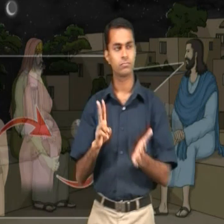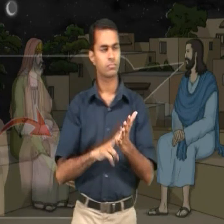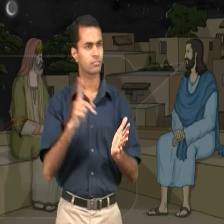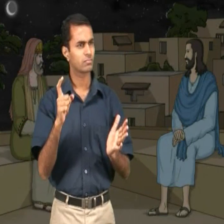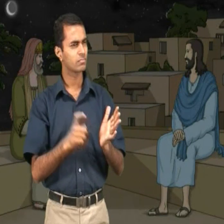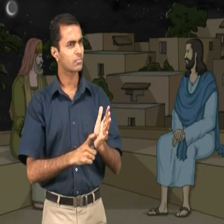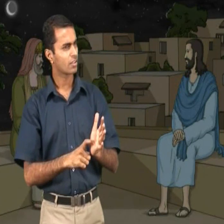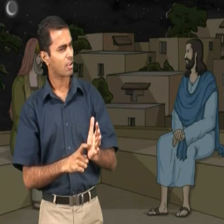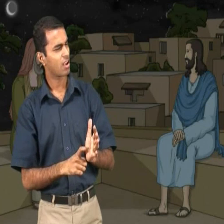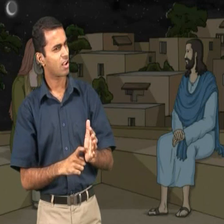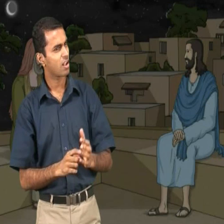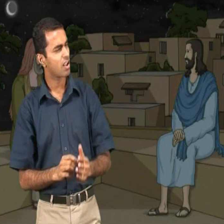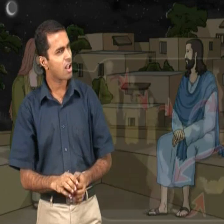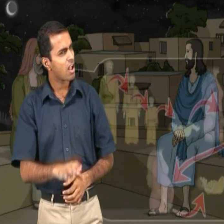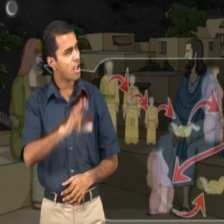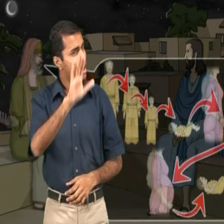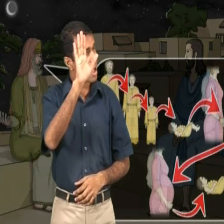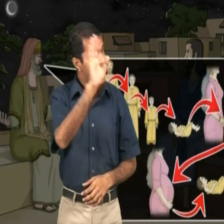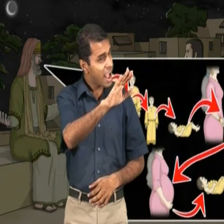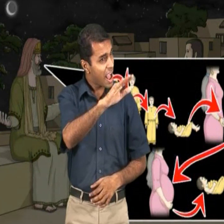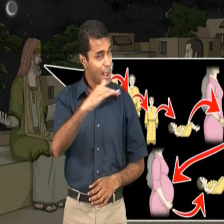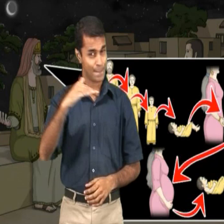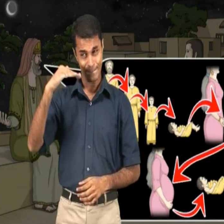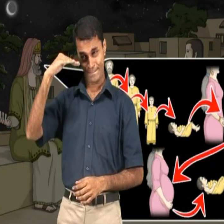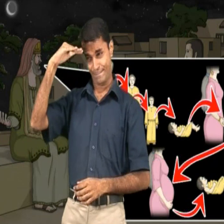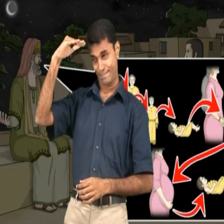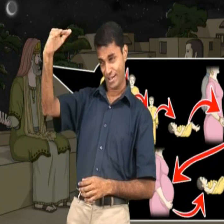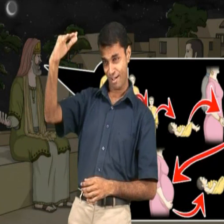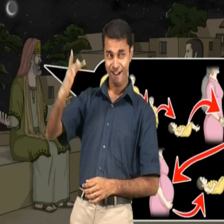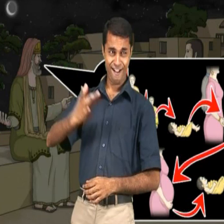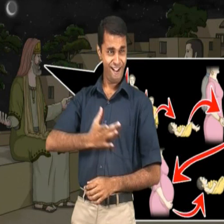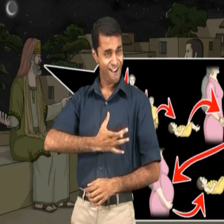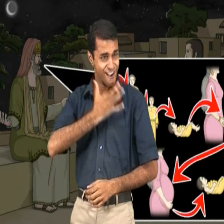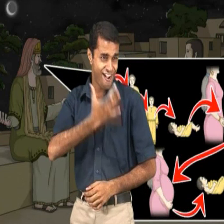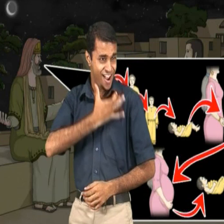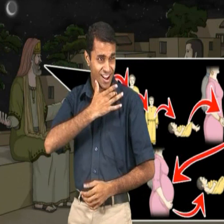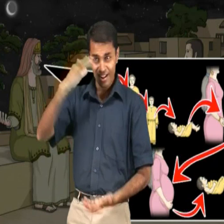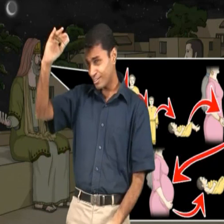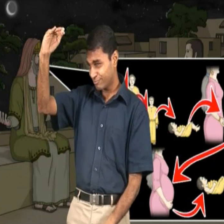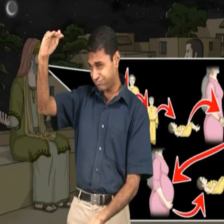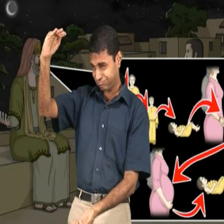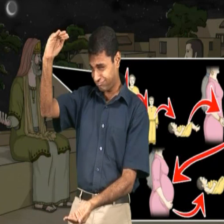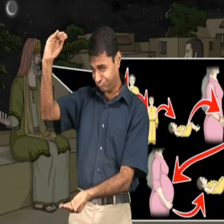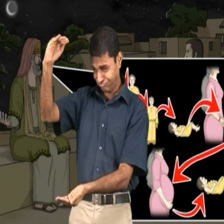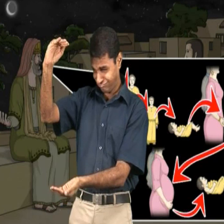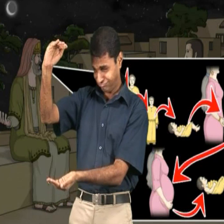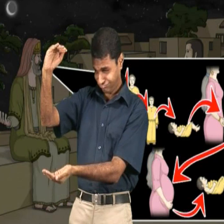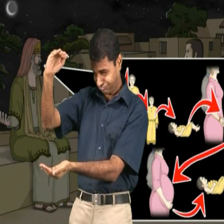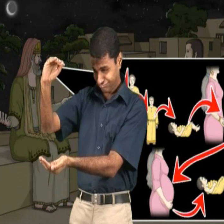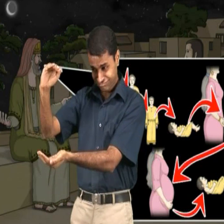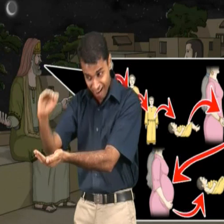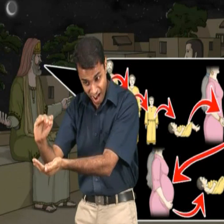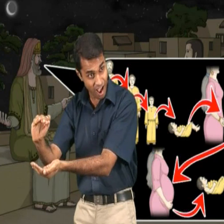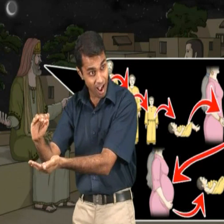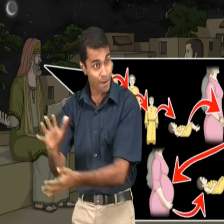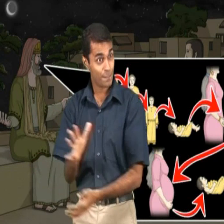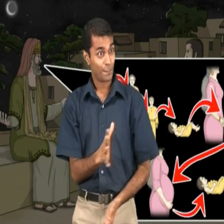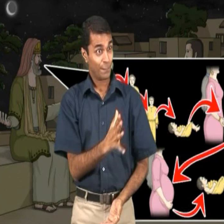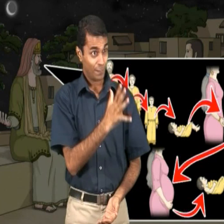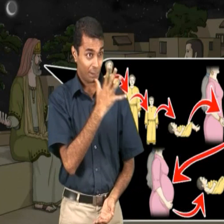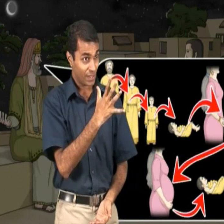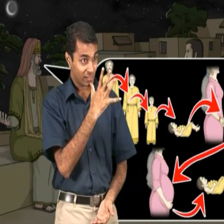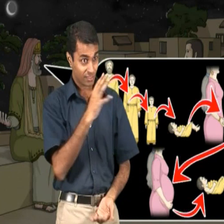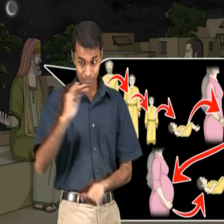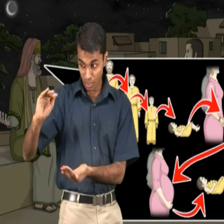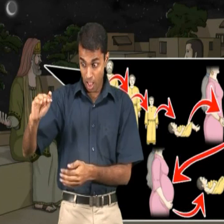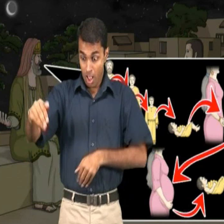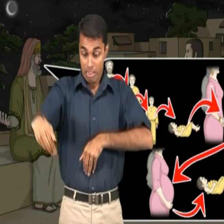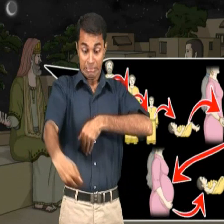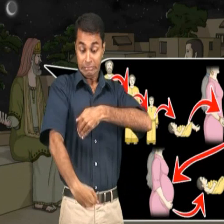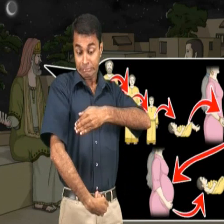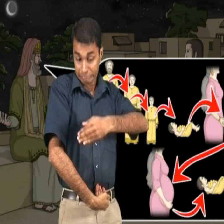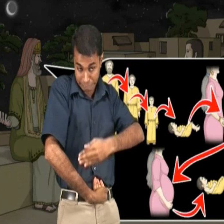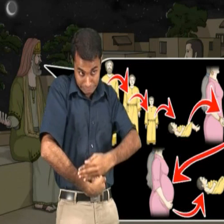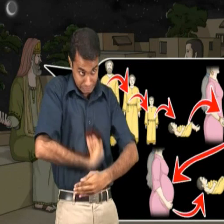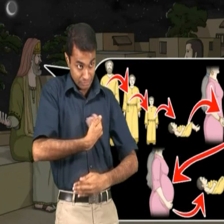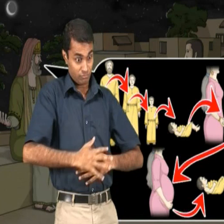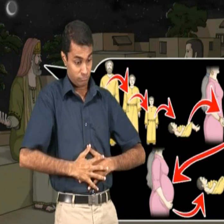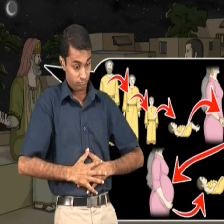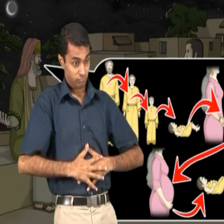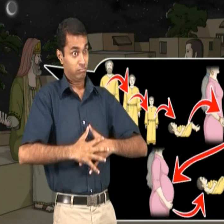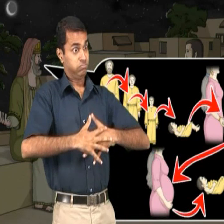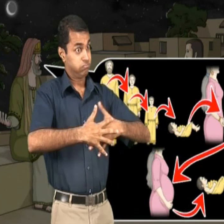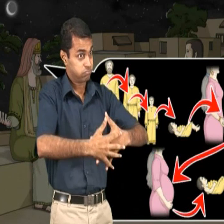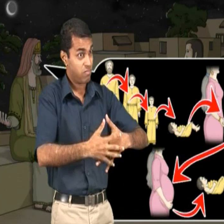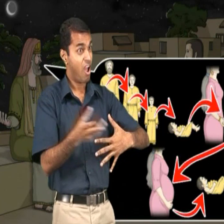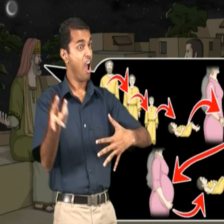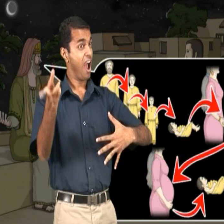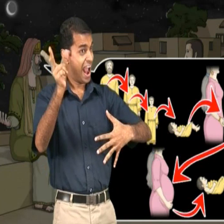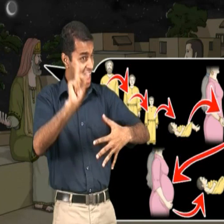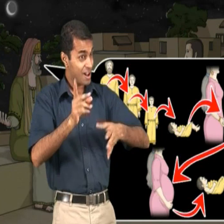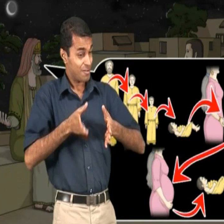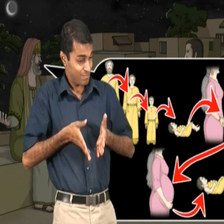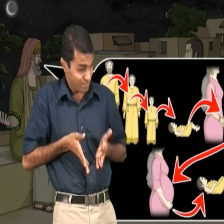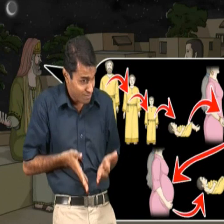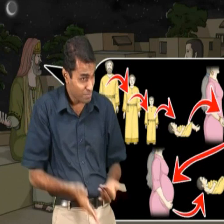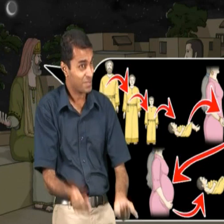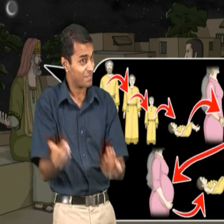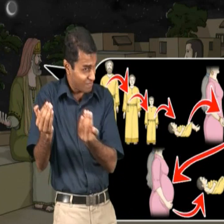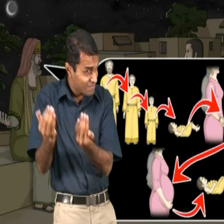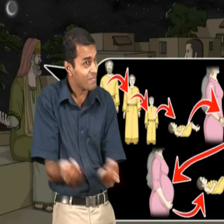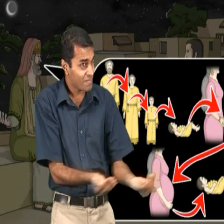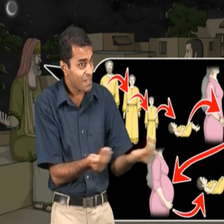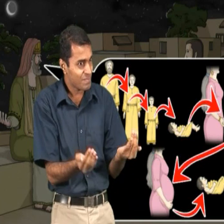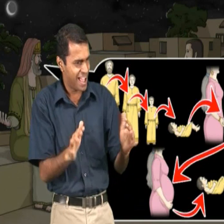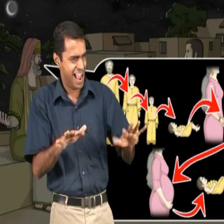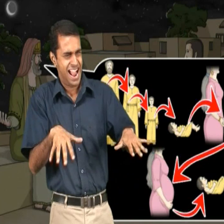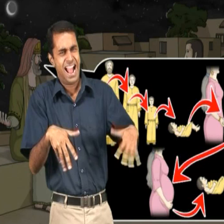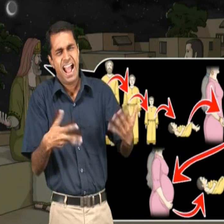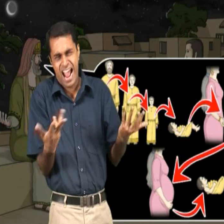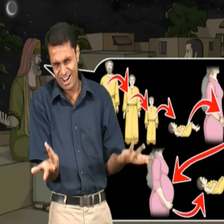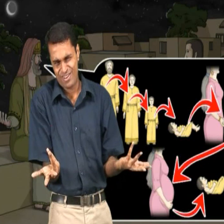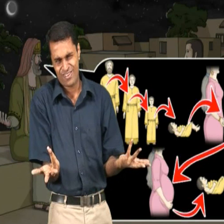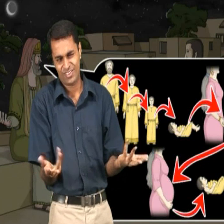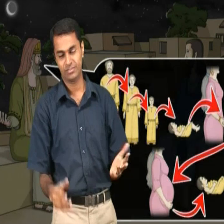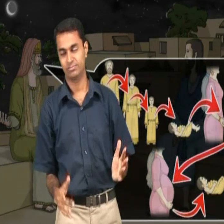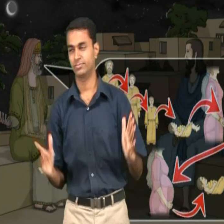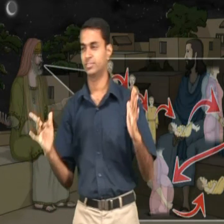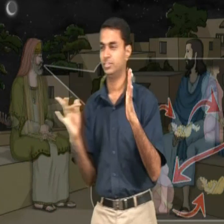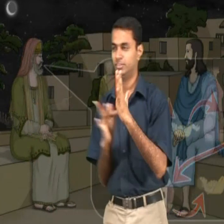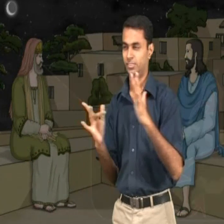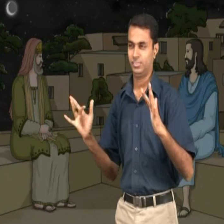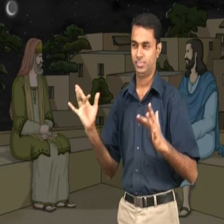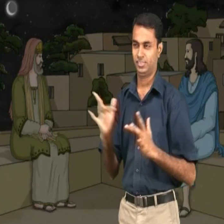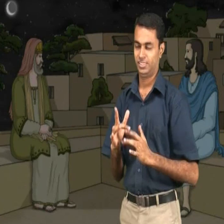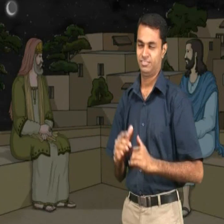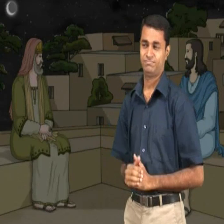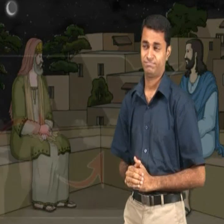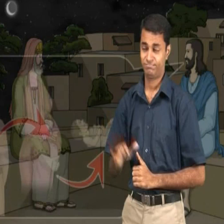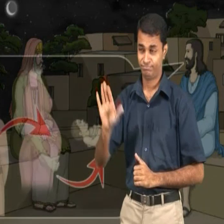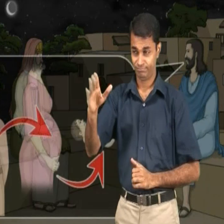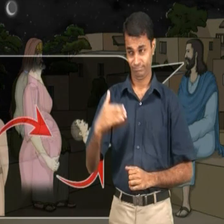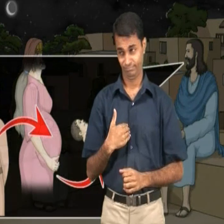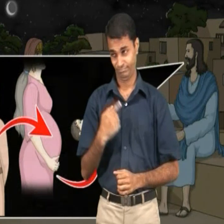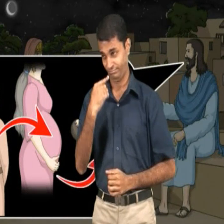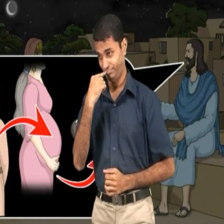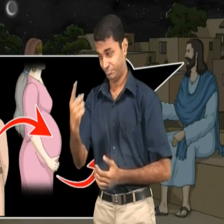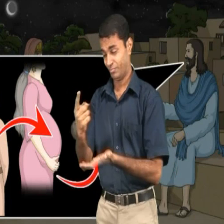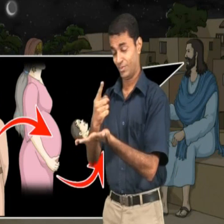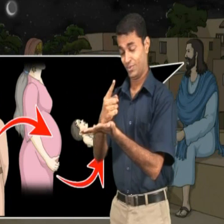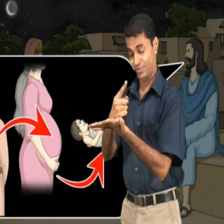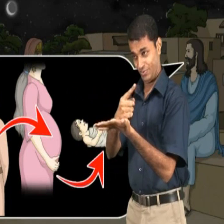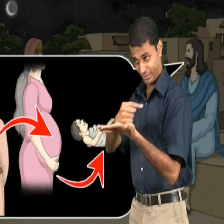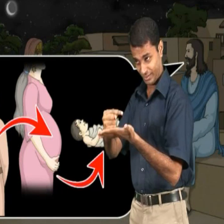“How can a man be born when he is old?” Nicodemus asked. “Can he enter his mother’s womb a second time to be born?”